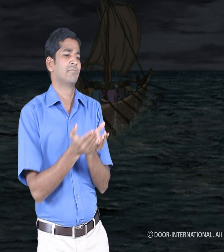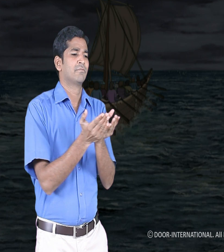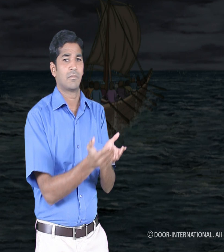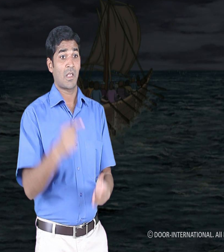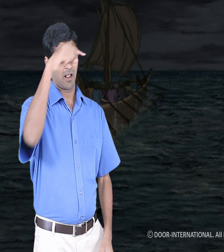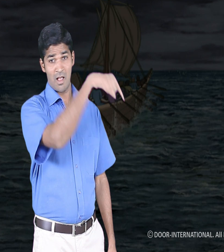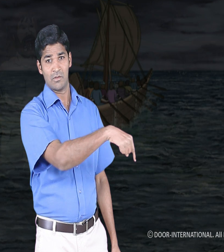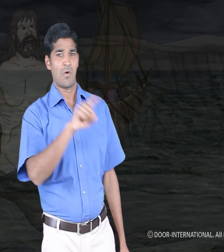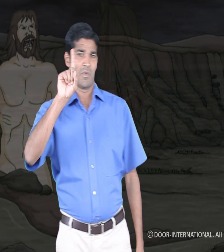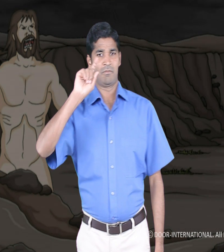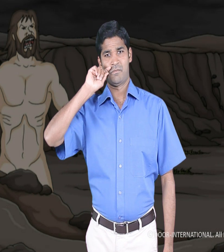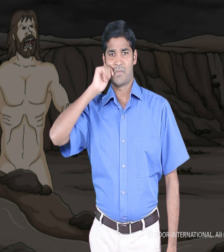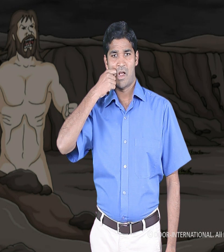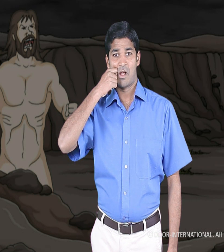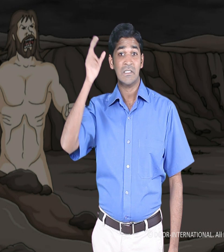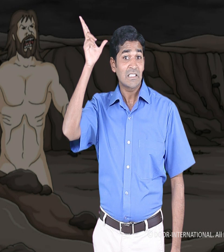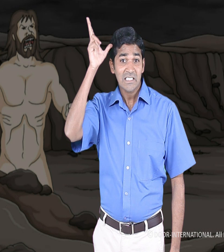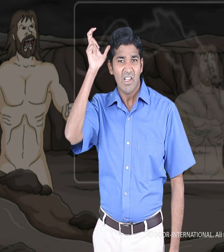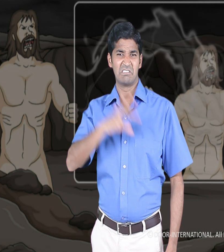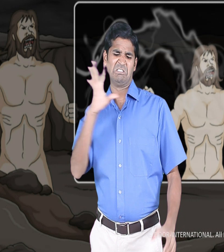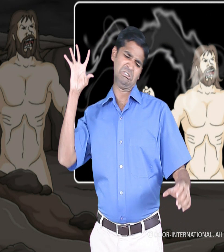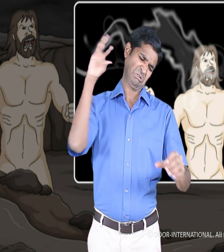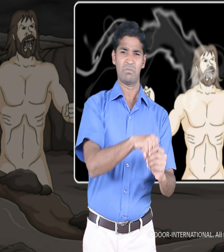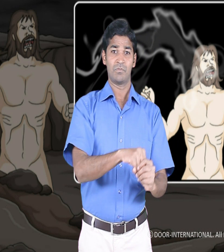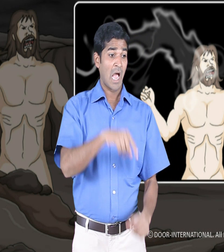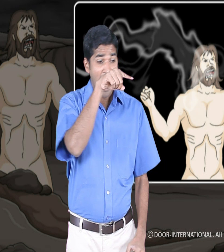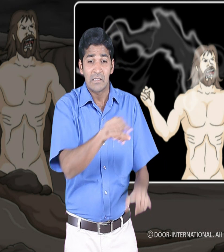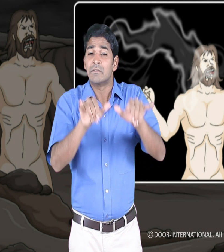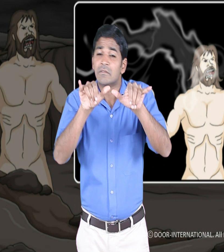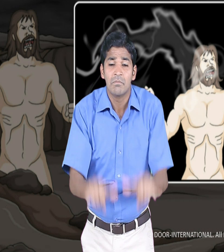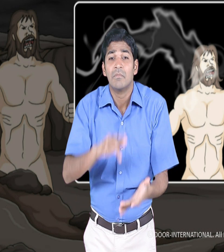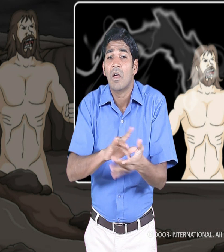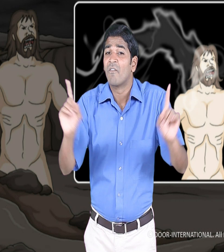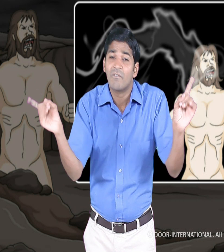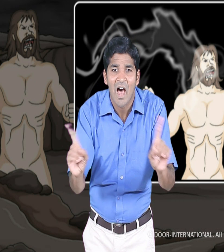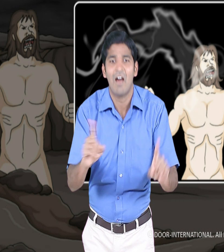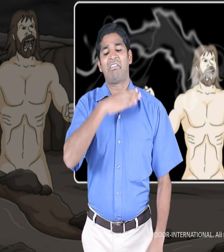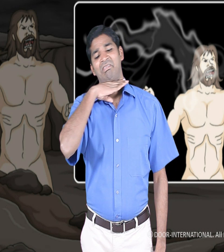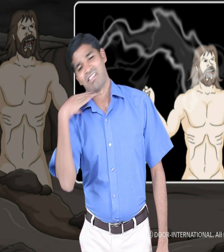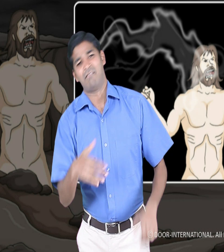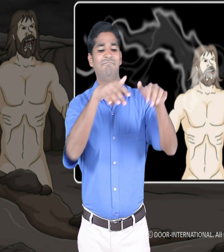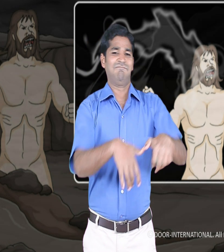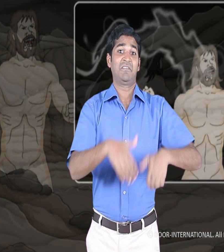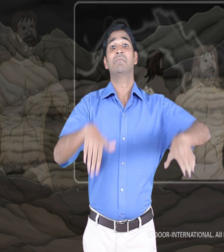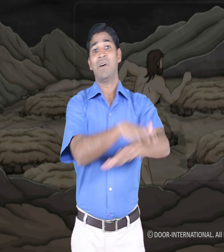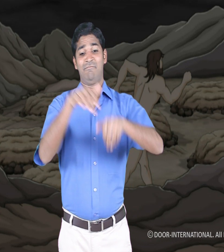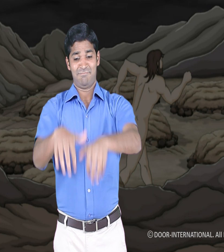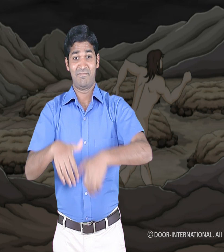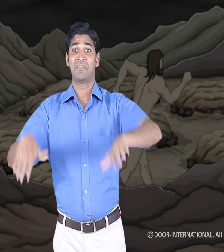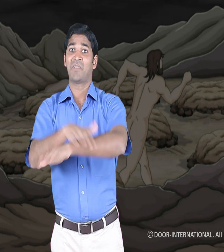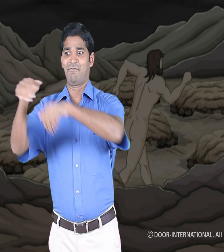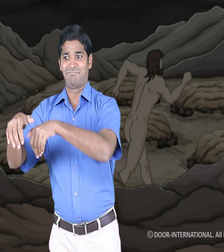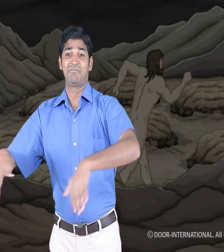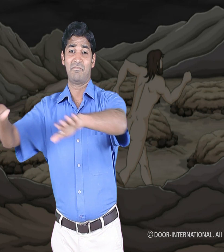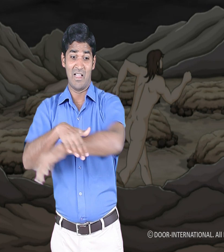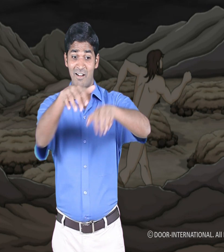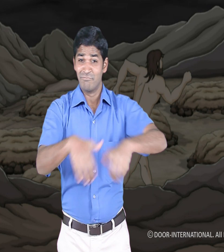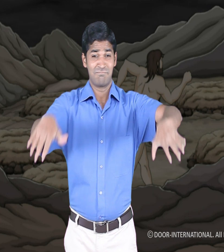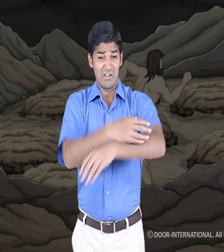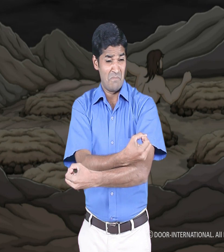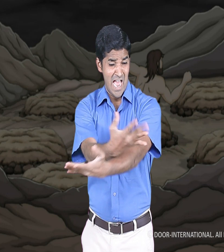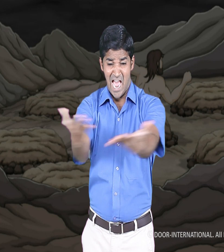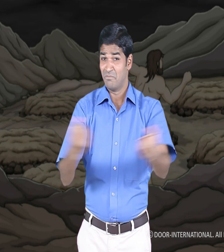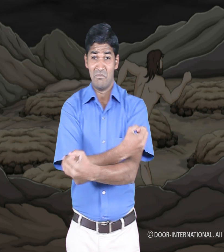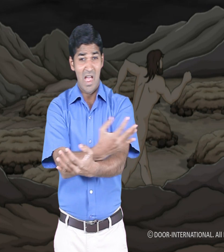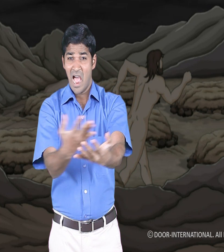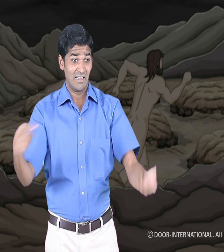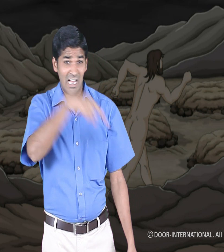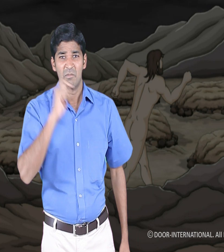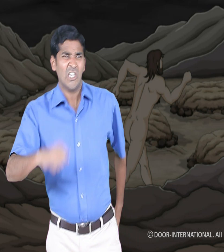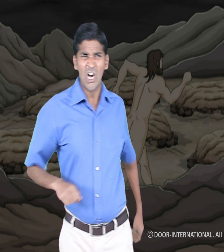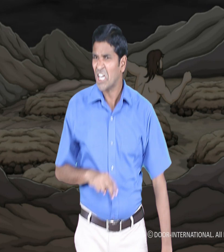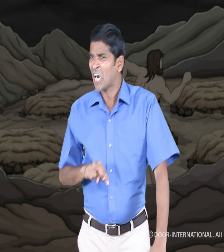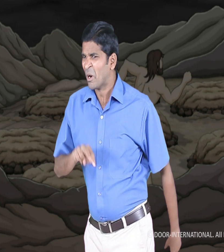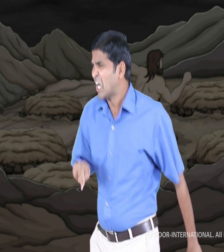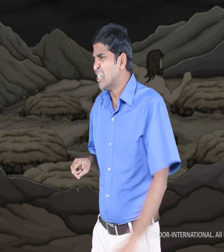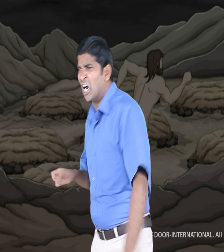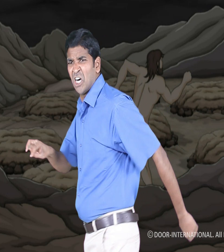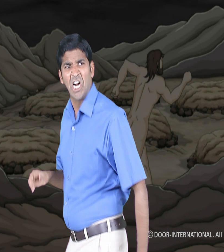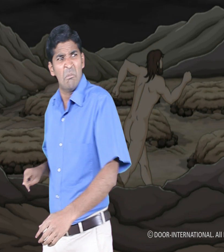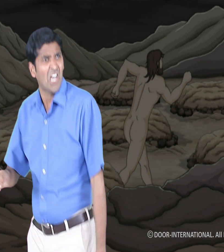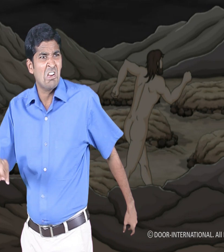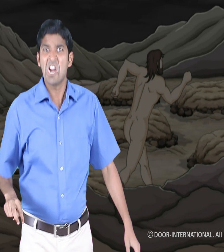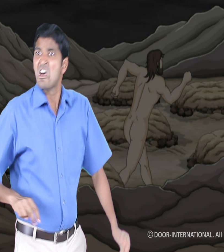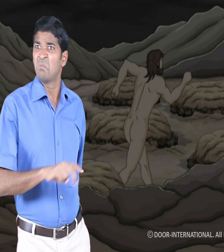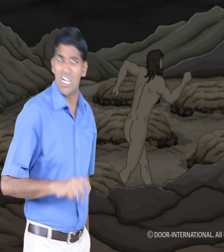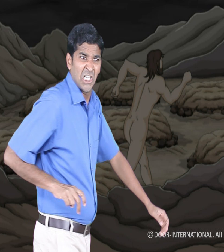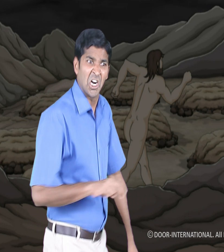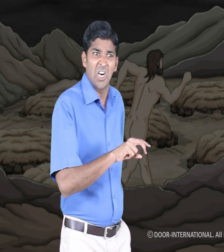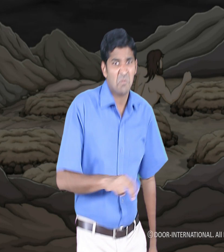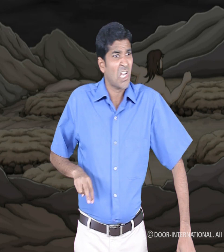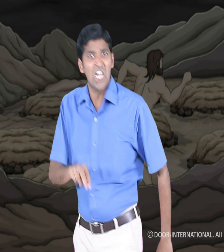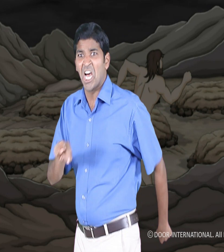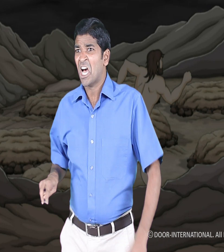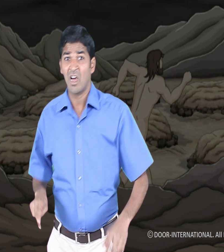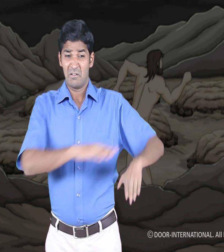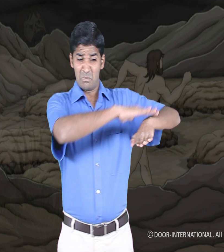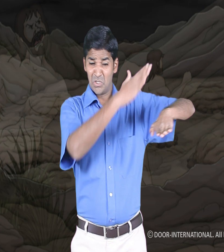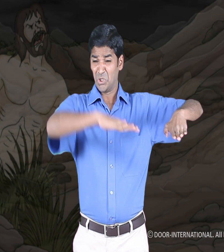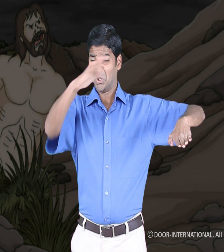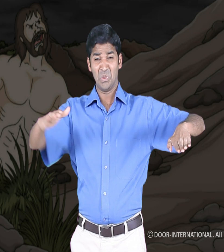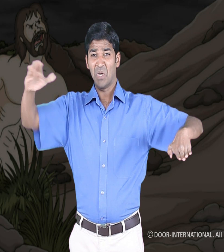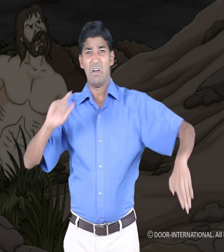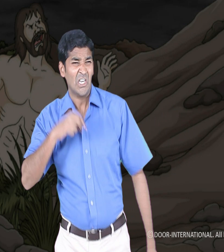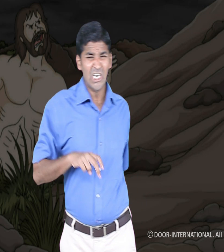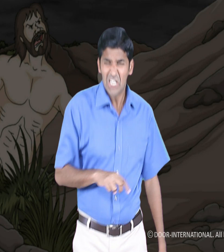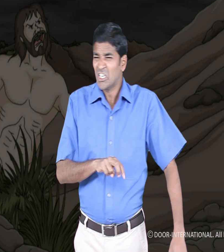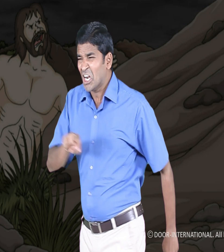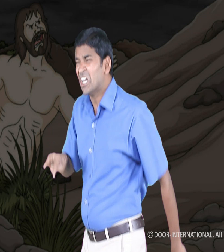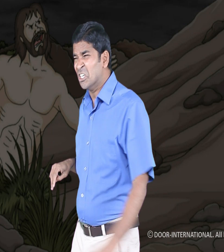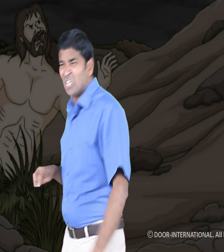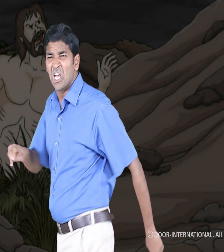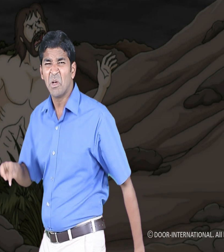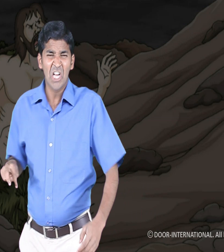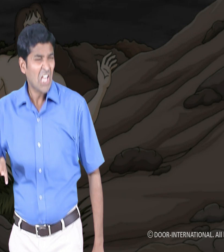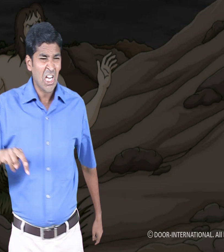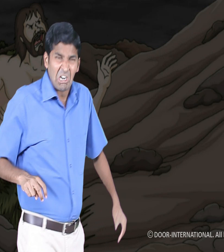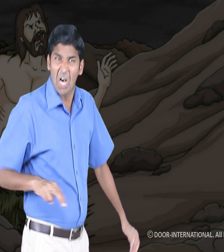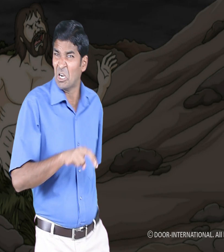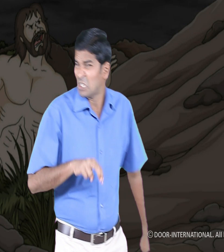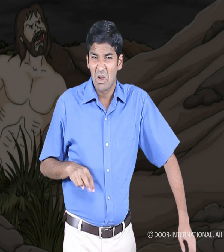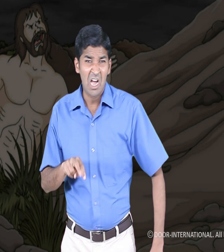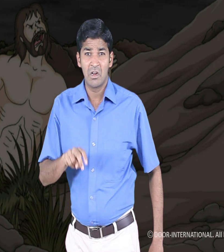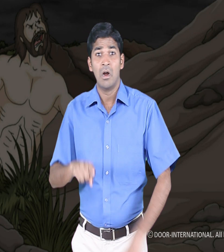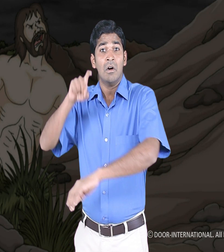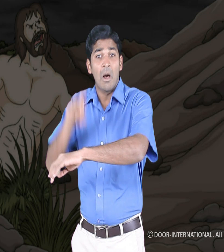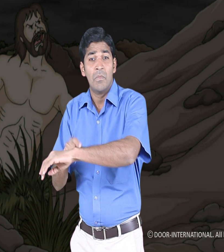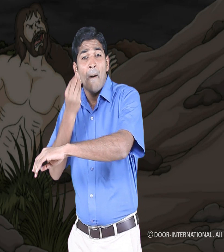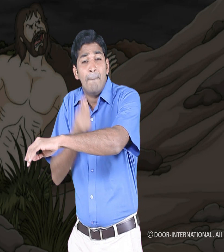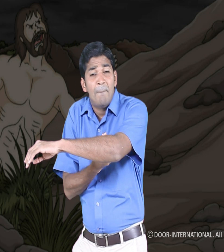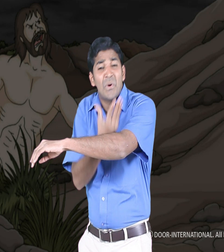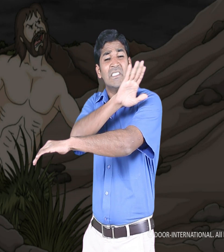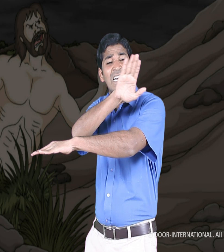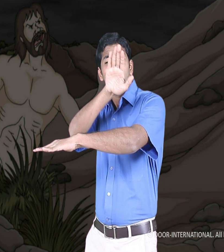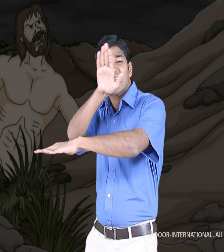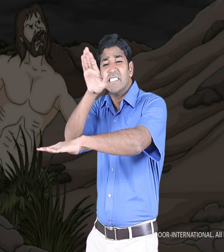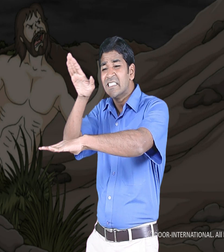As soon as Jesus got out of the boat, He was met by a man with an unclean spirit, who was coming from the tombs.